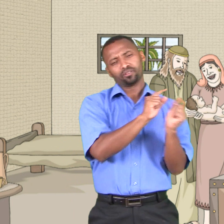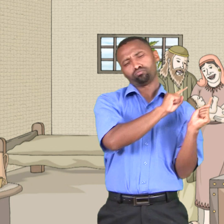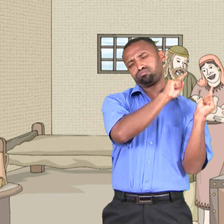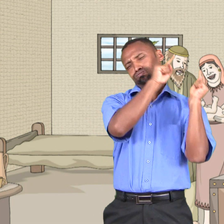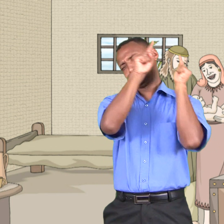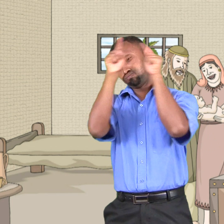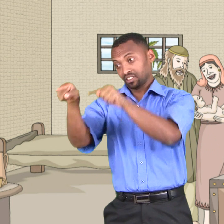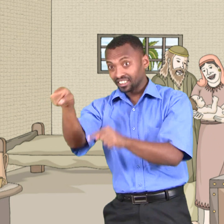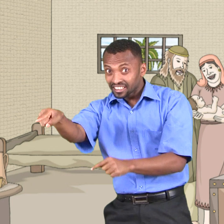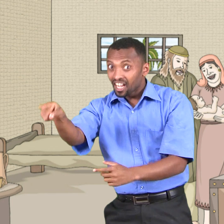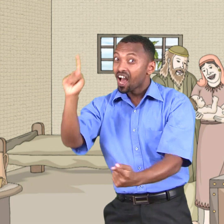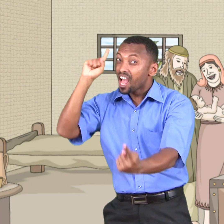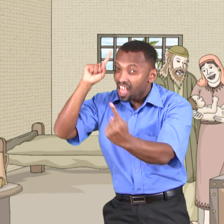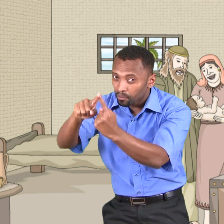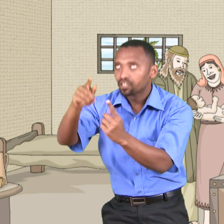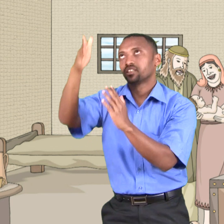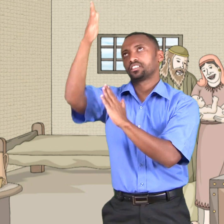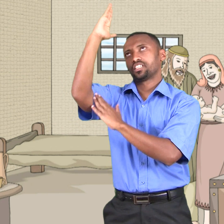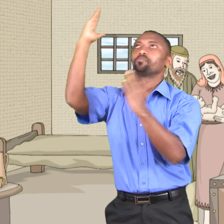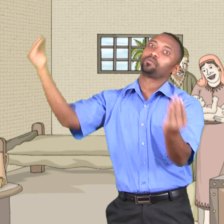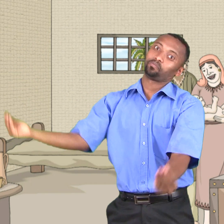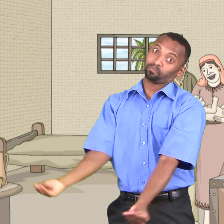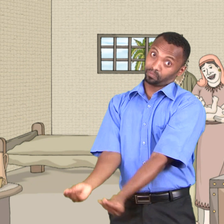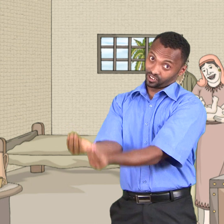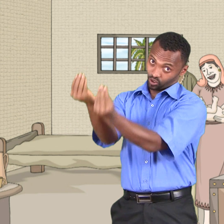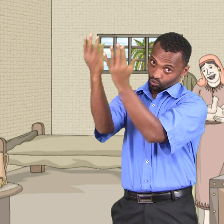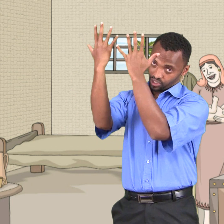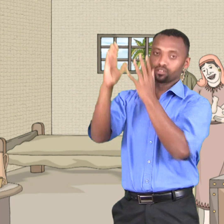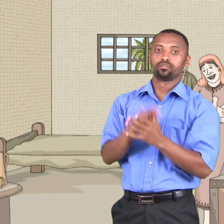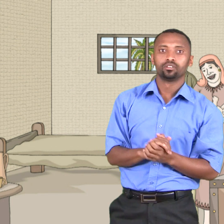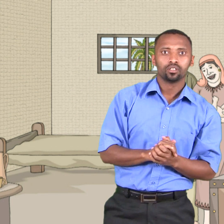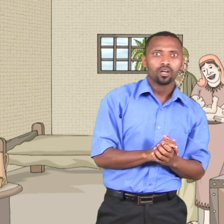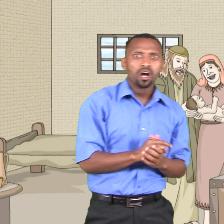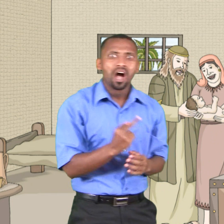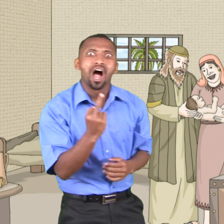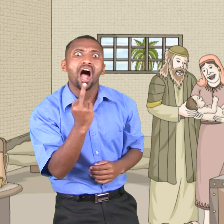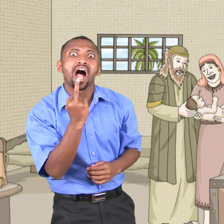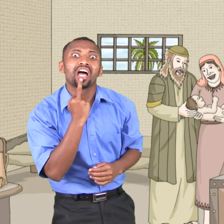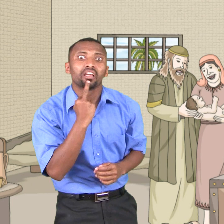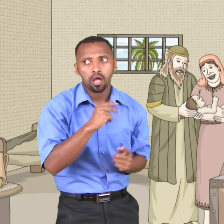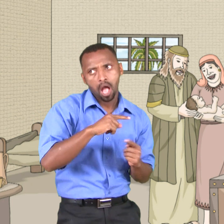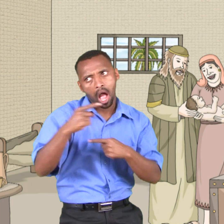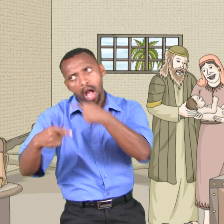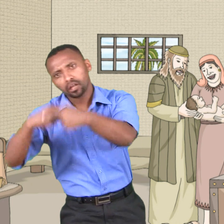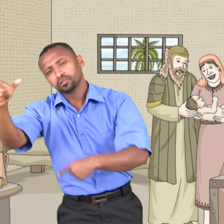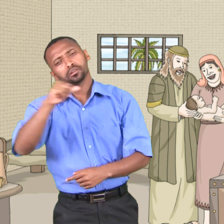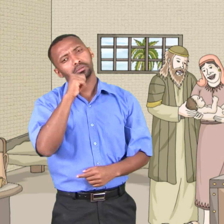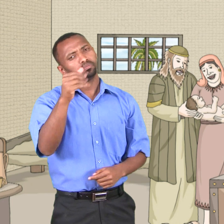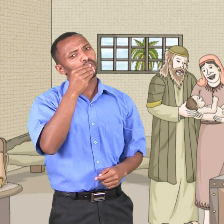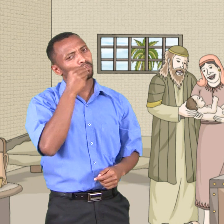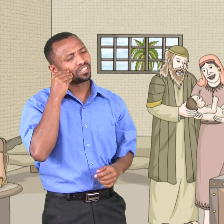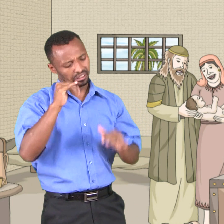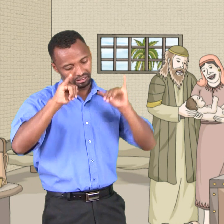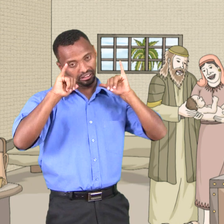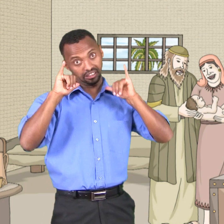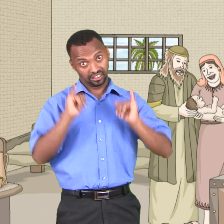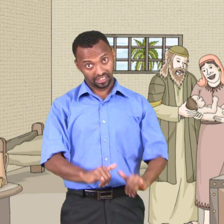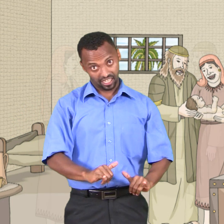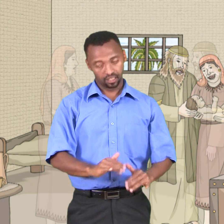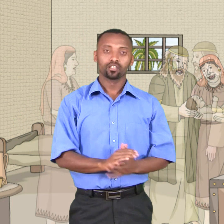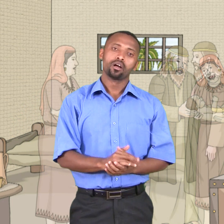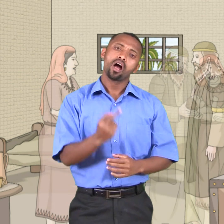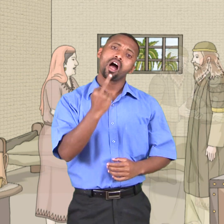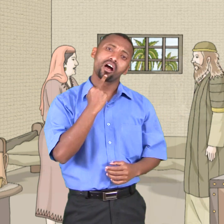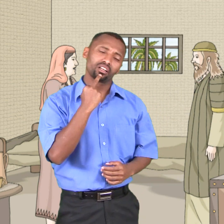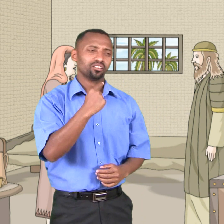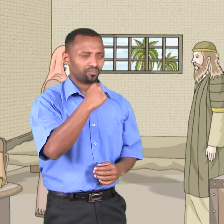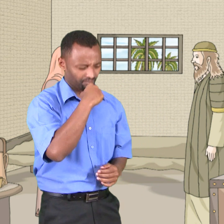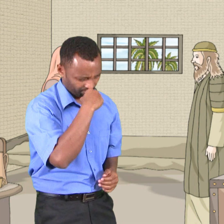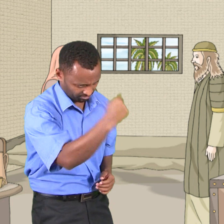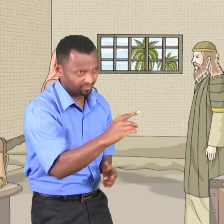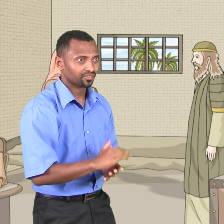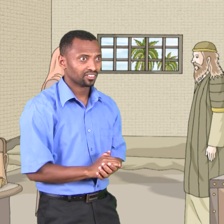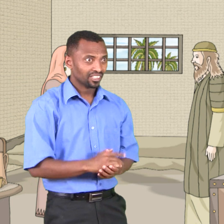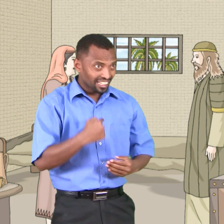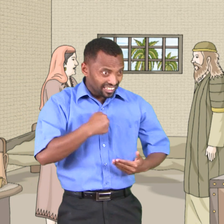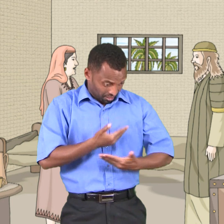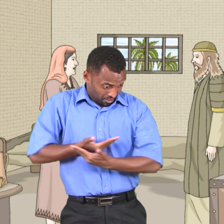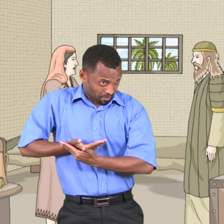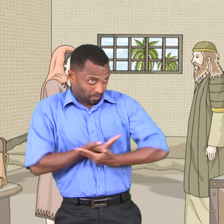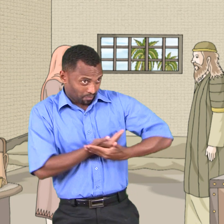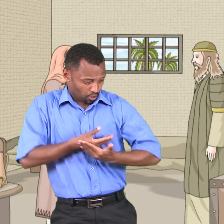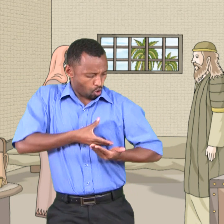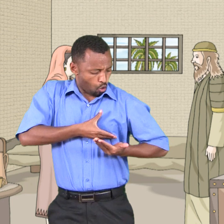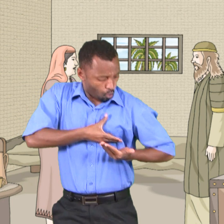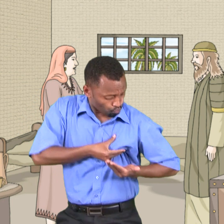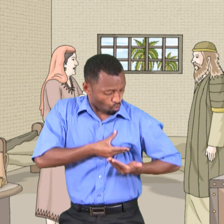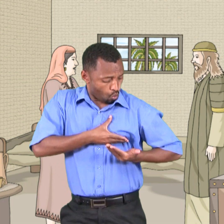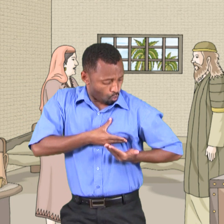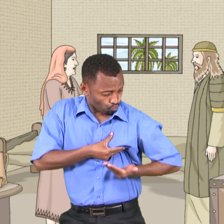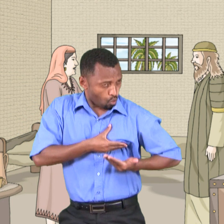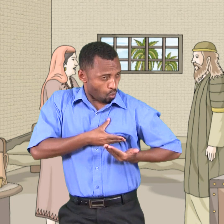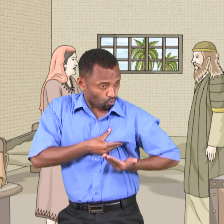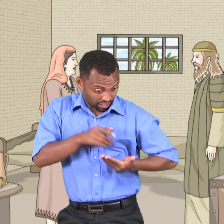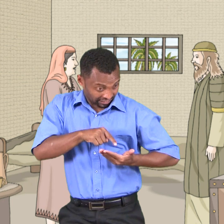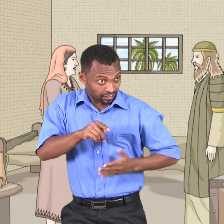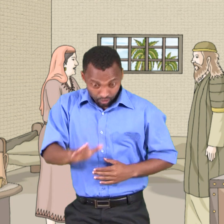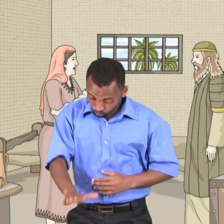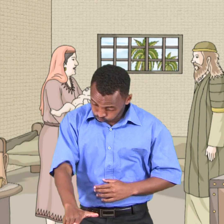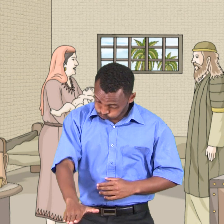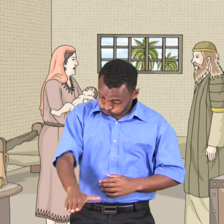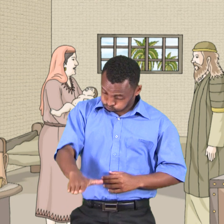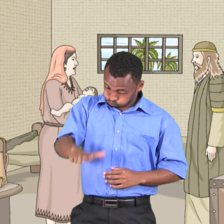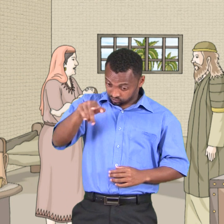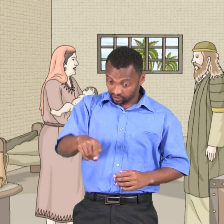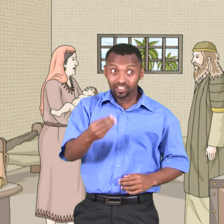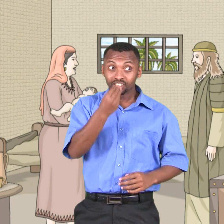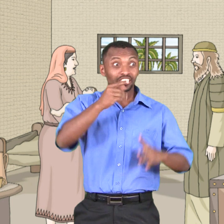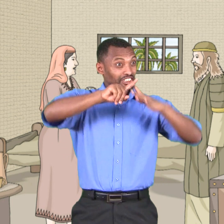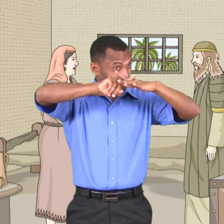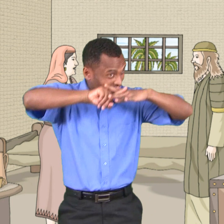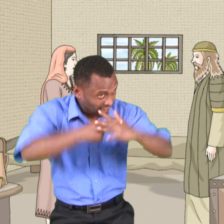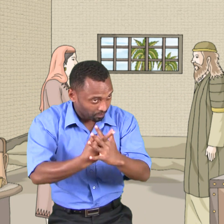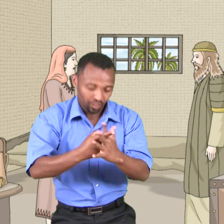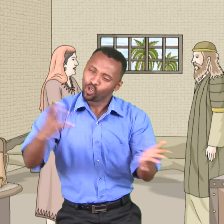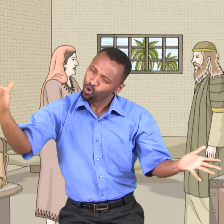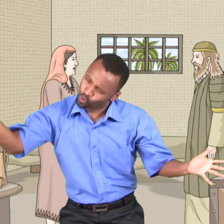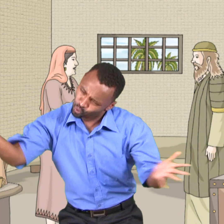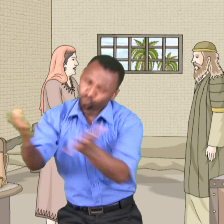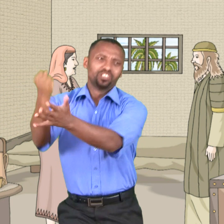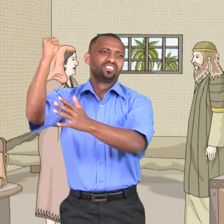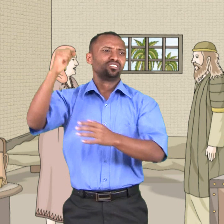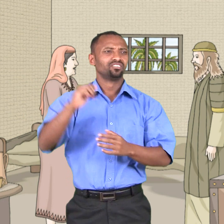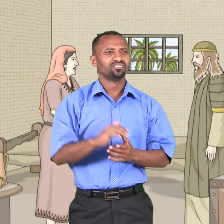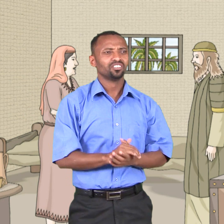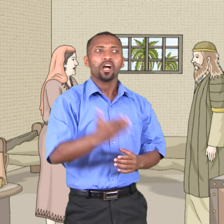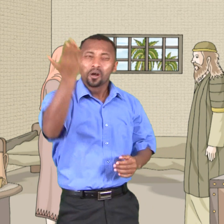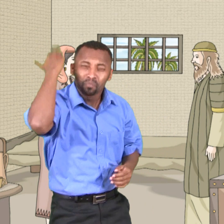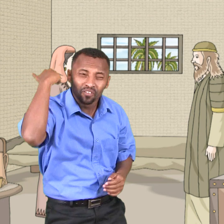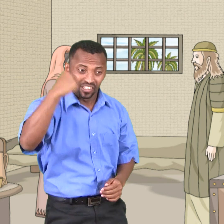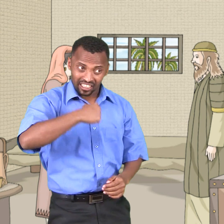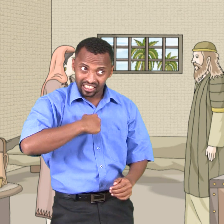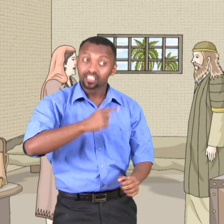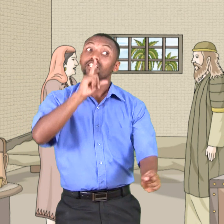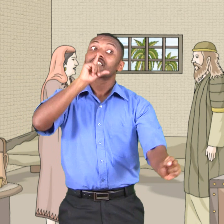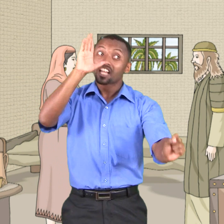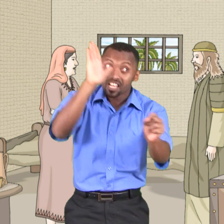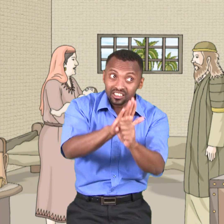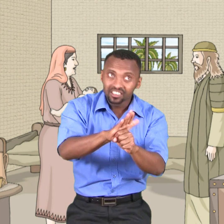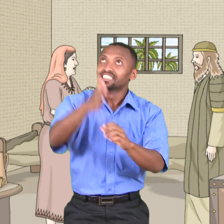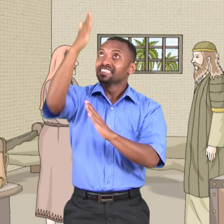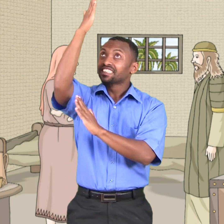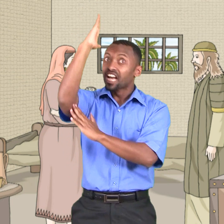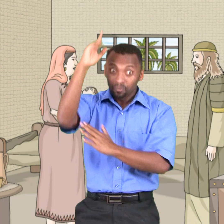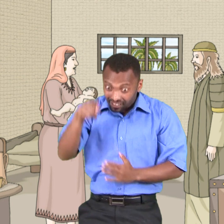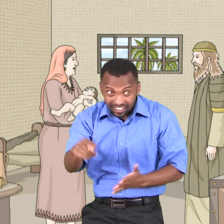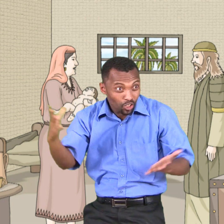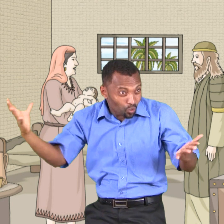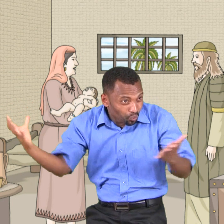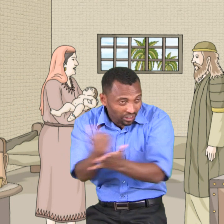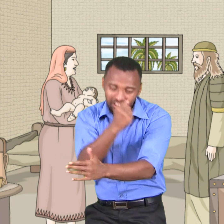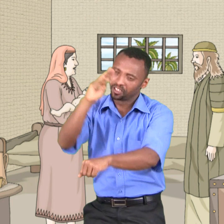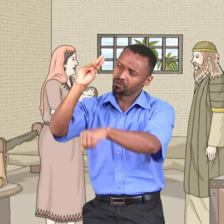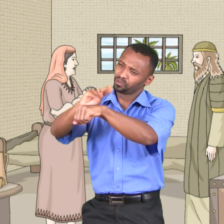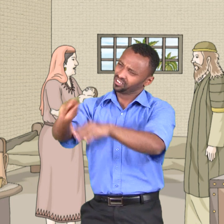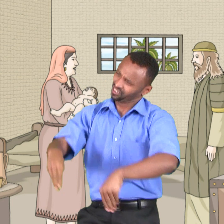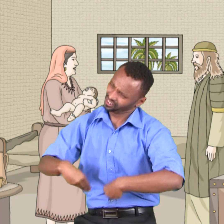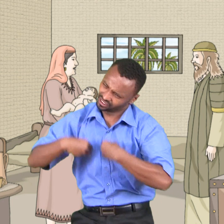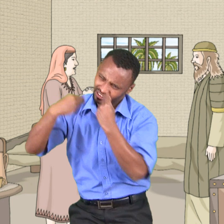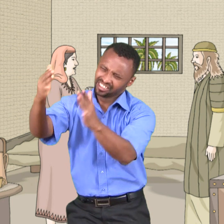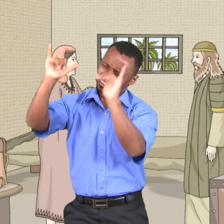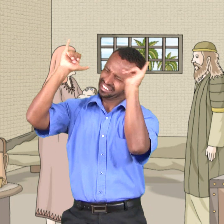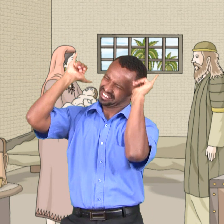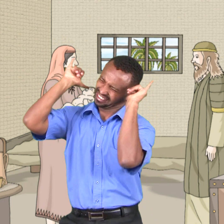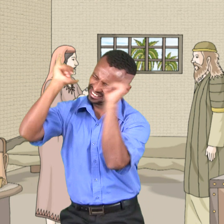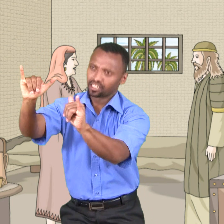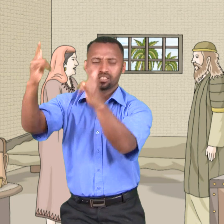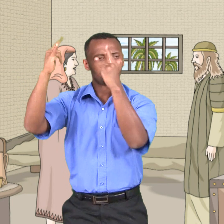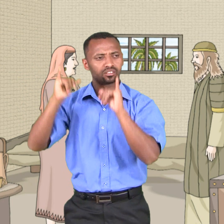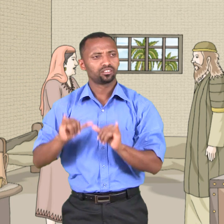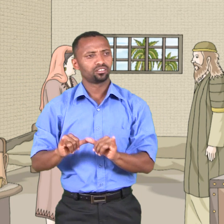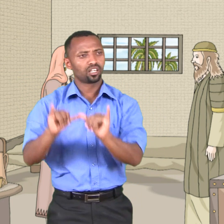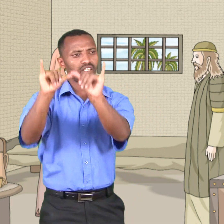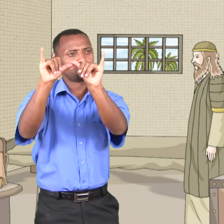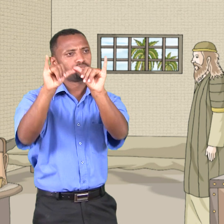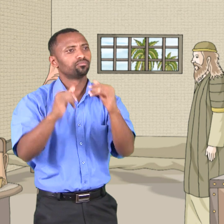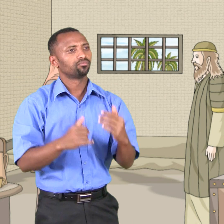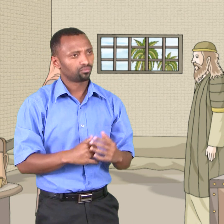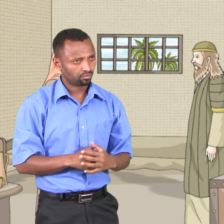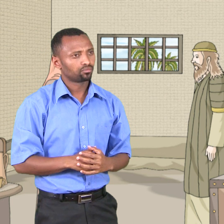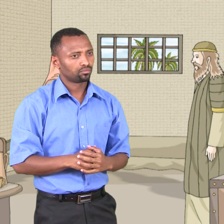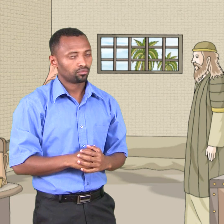“After the boy is weaned,” she said to her husband, “I will take him to appear before the LORD and to stay there permanently.”